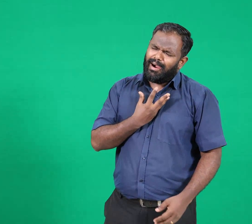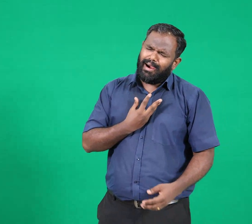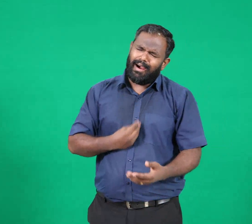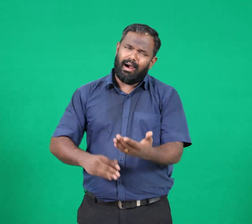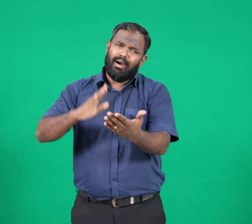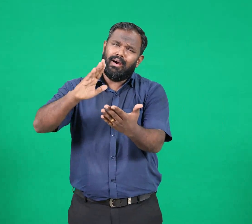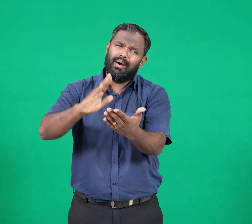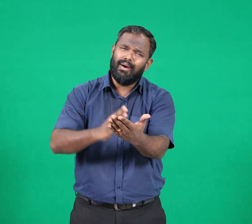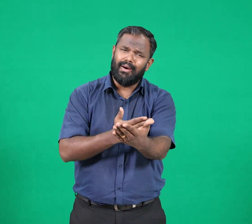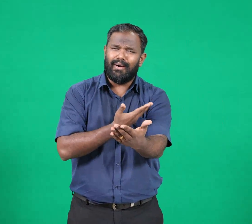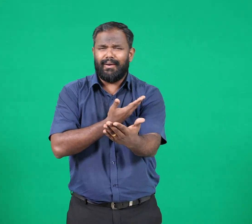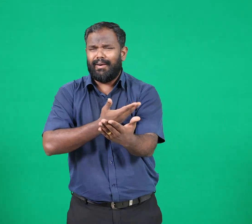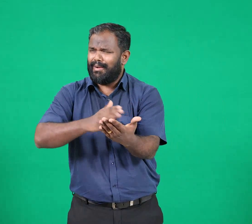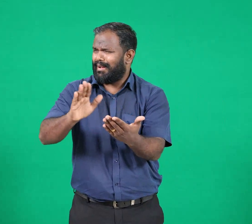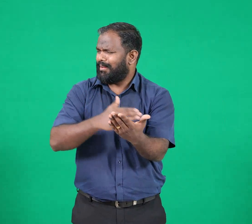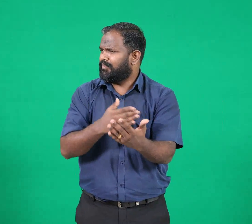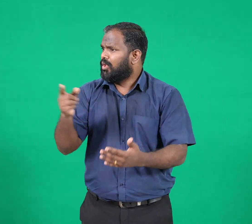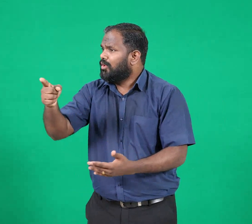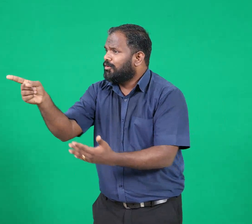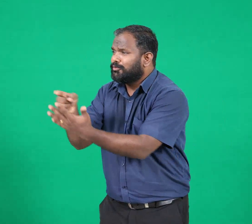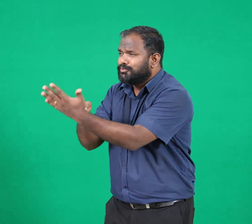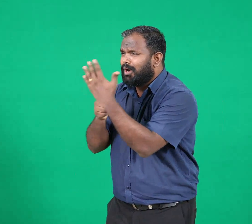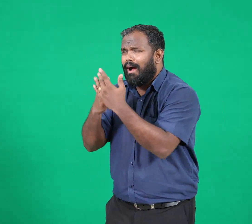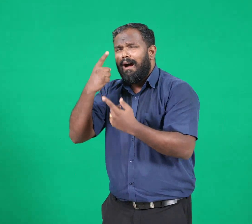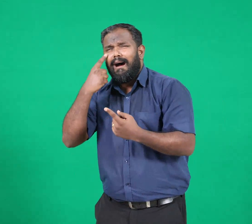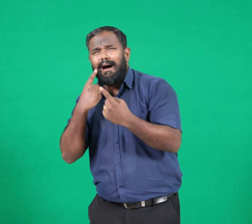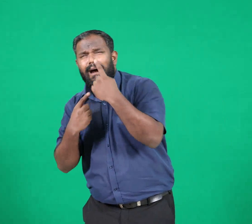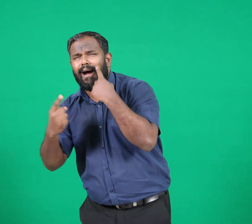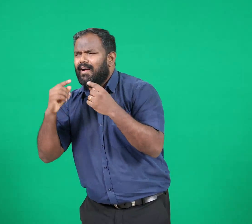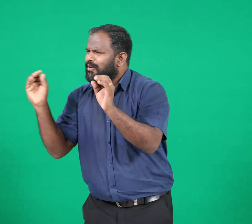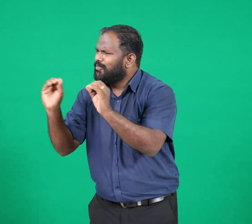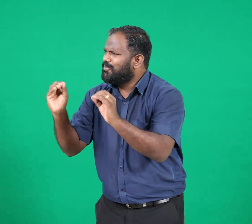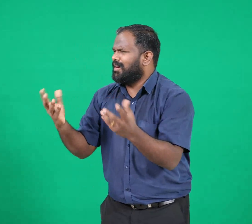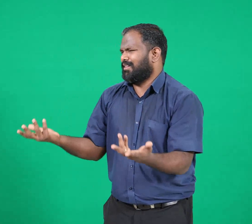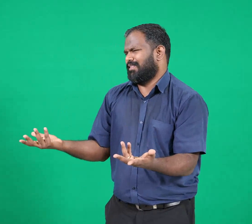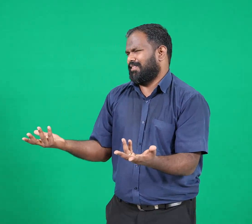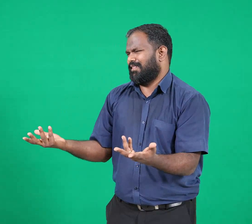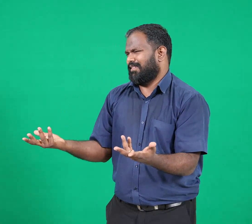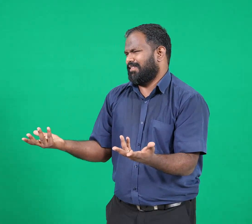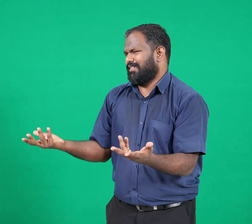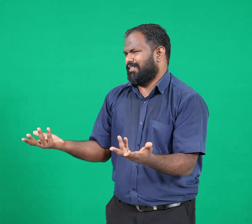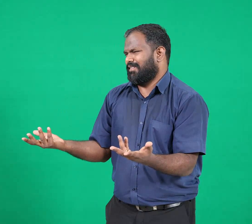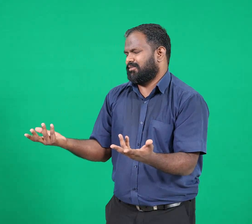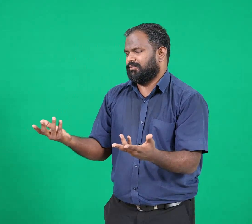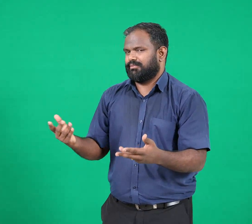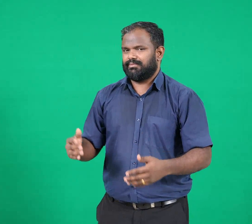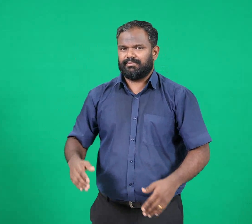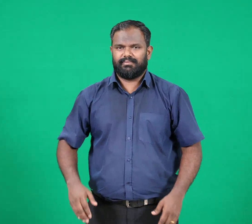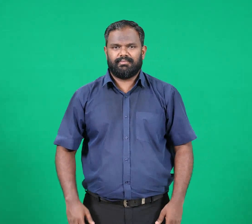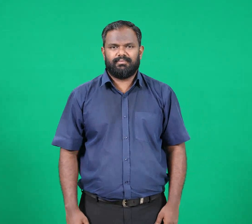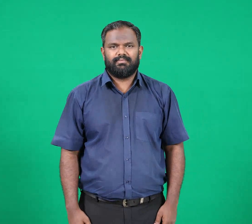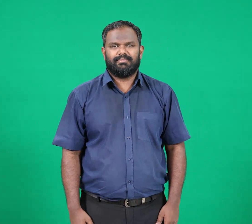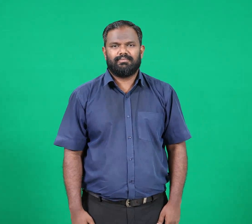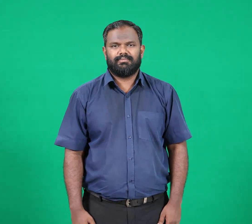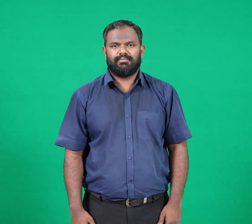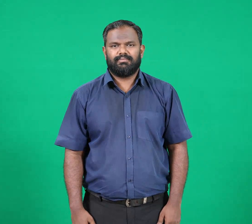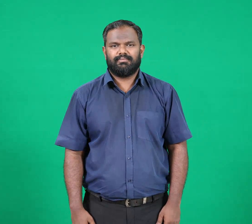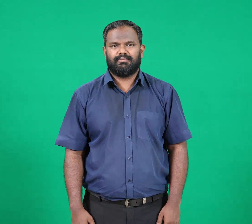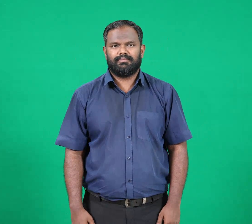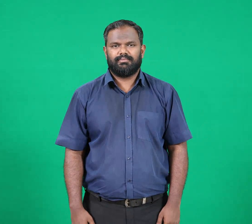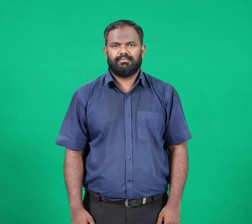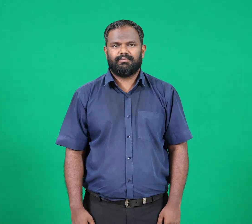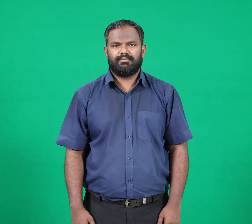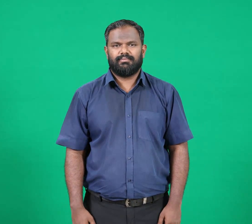we sang a dirge, and you did not weep.'